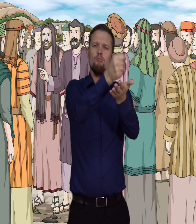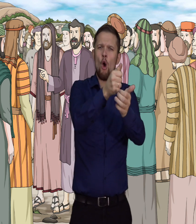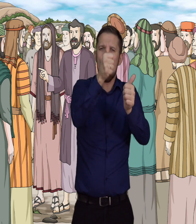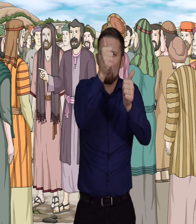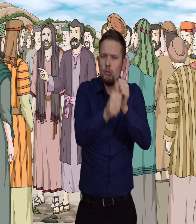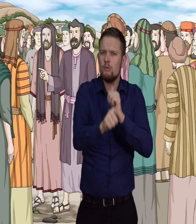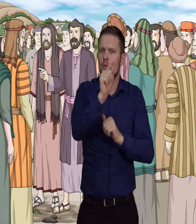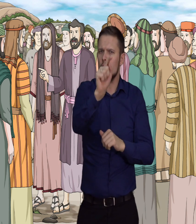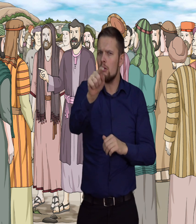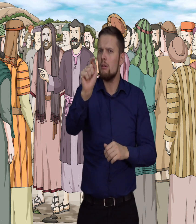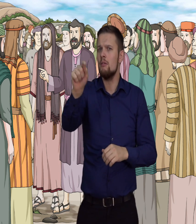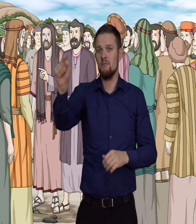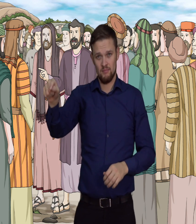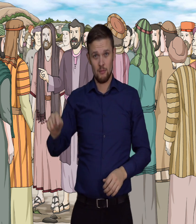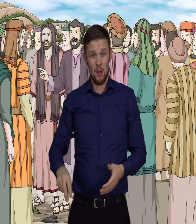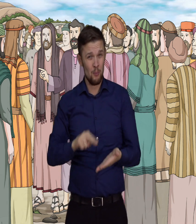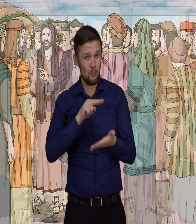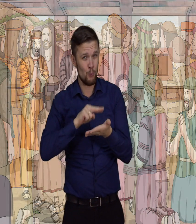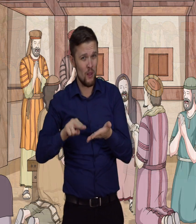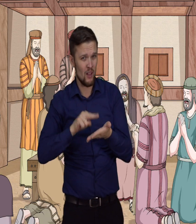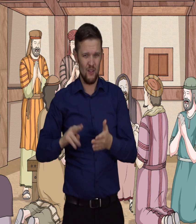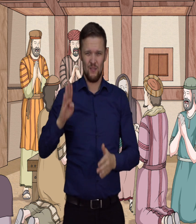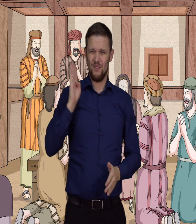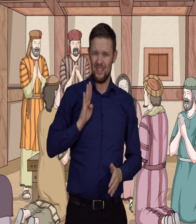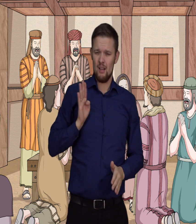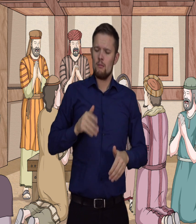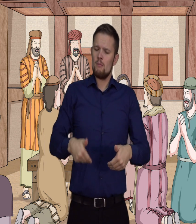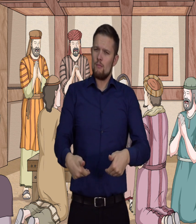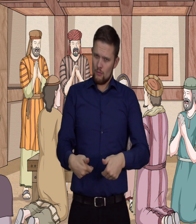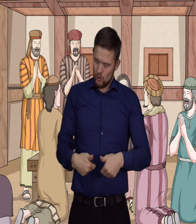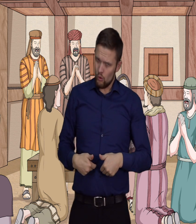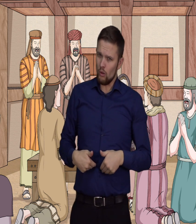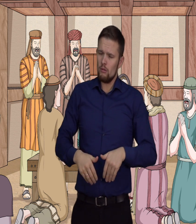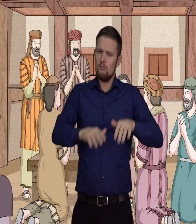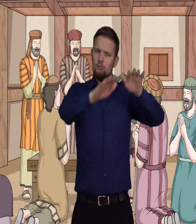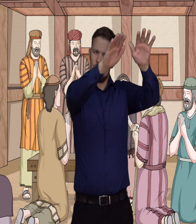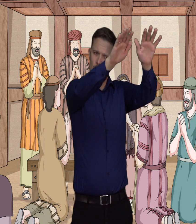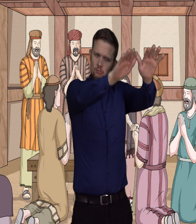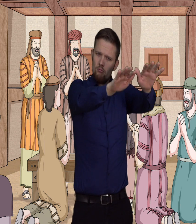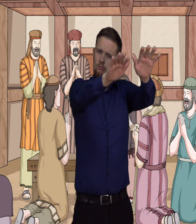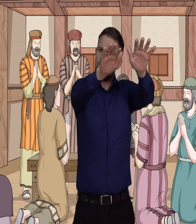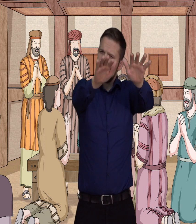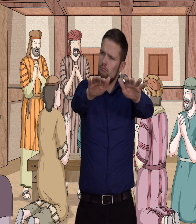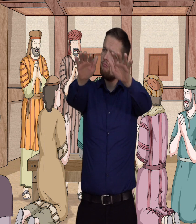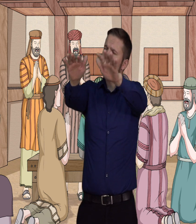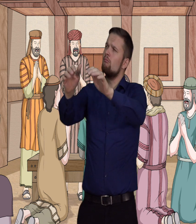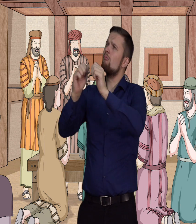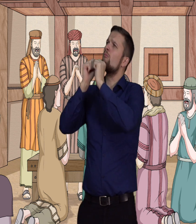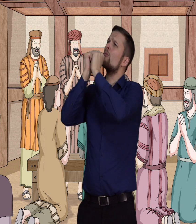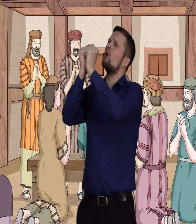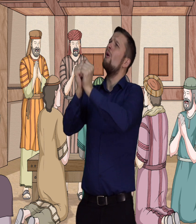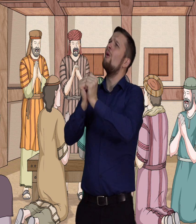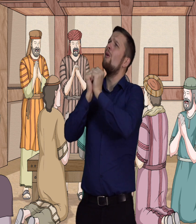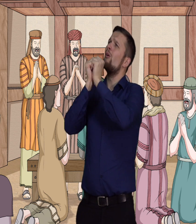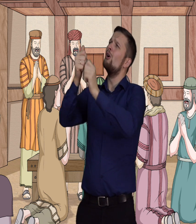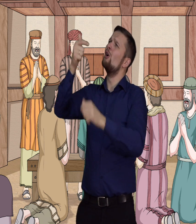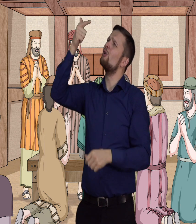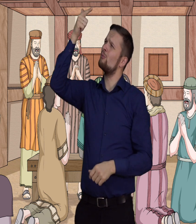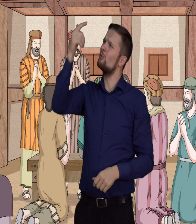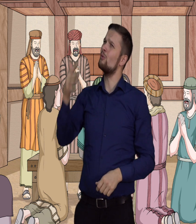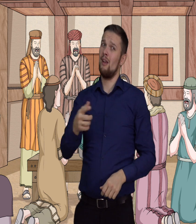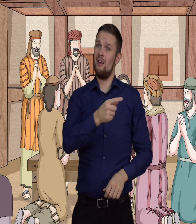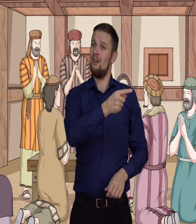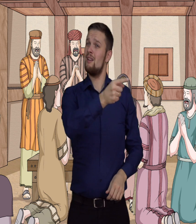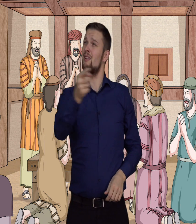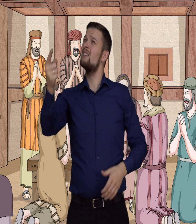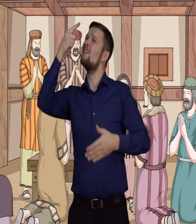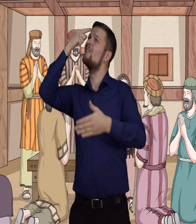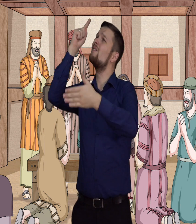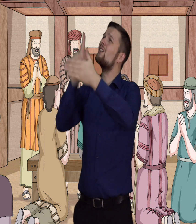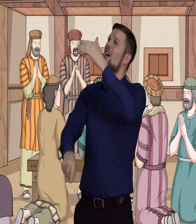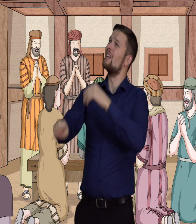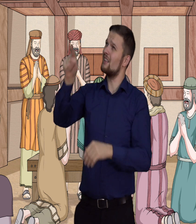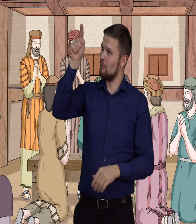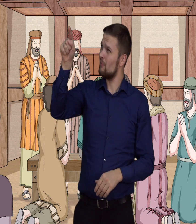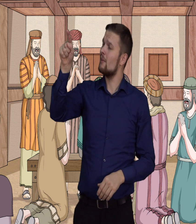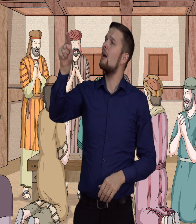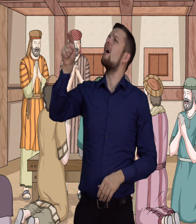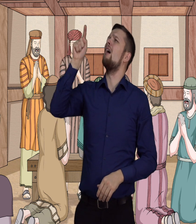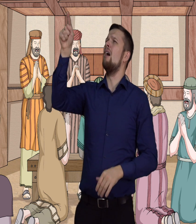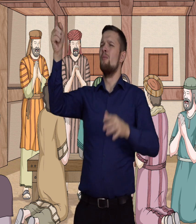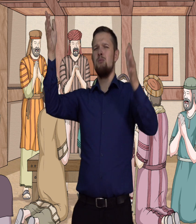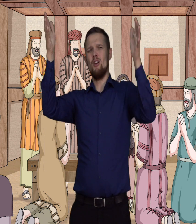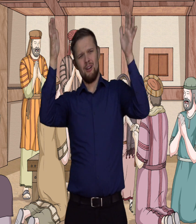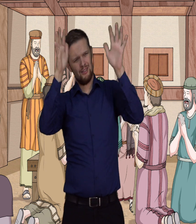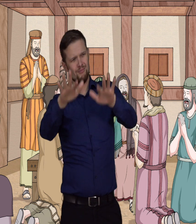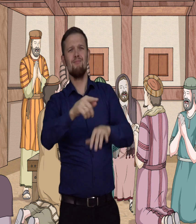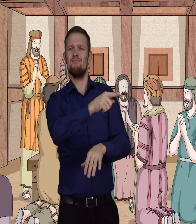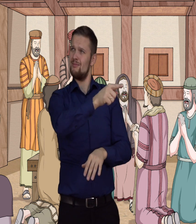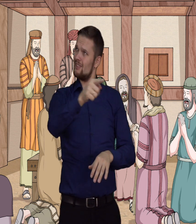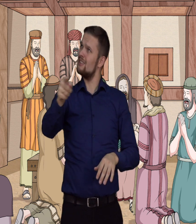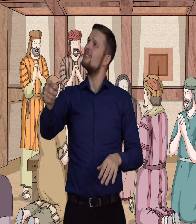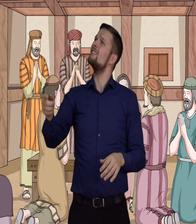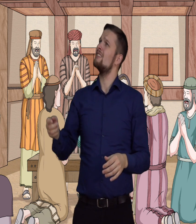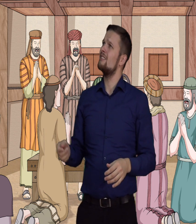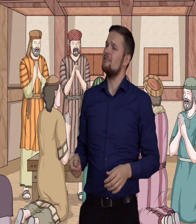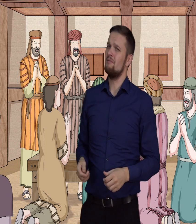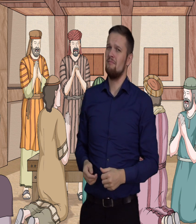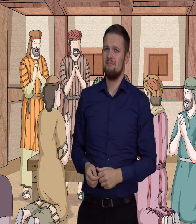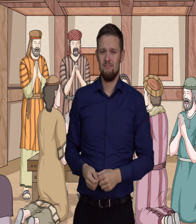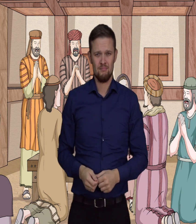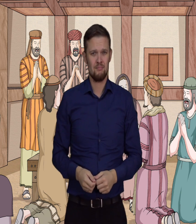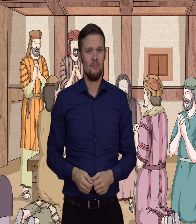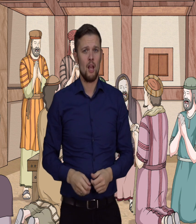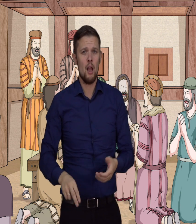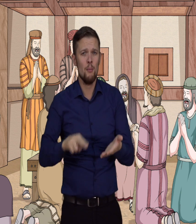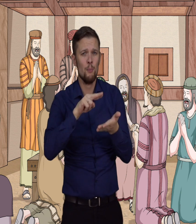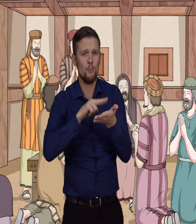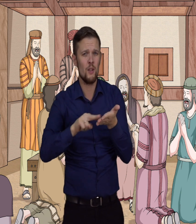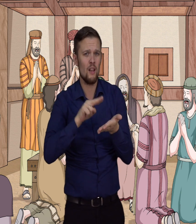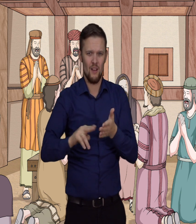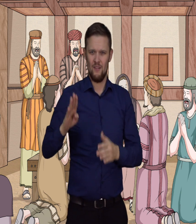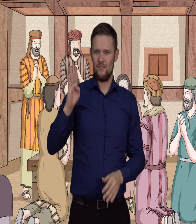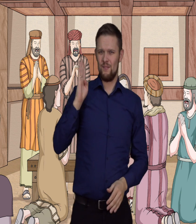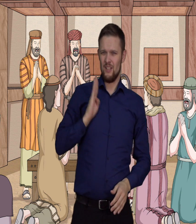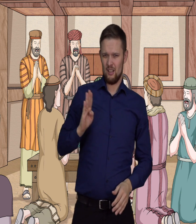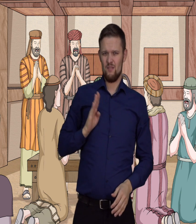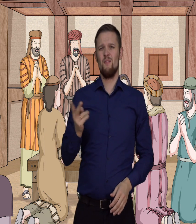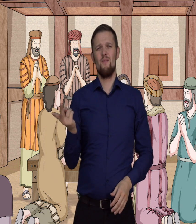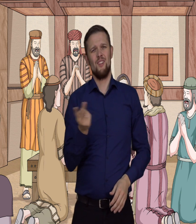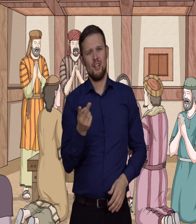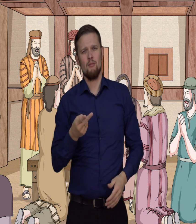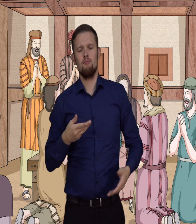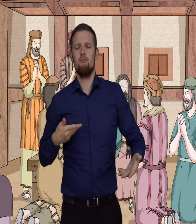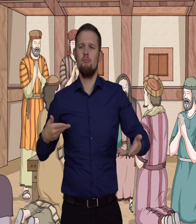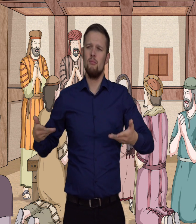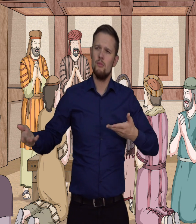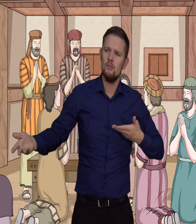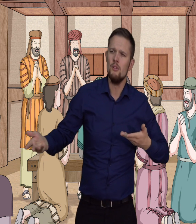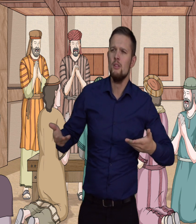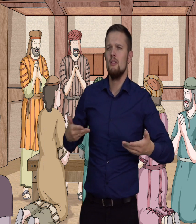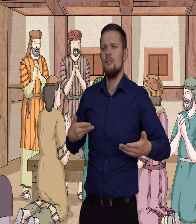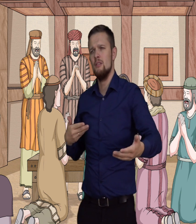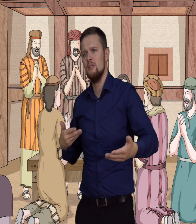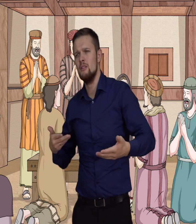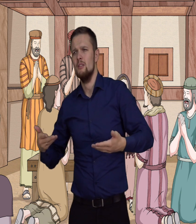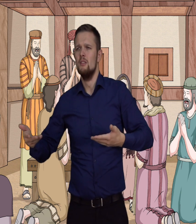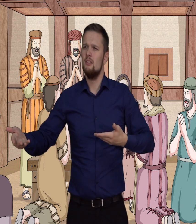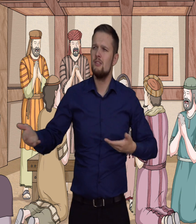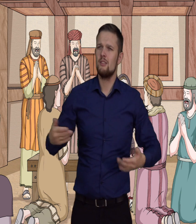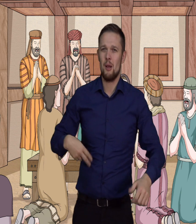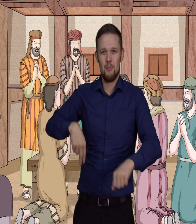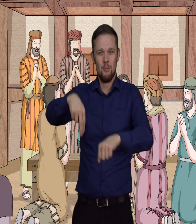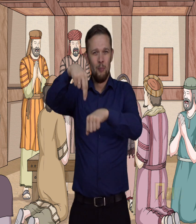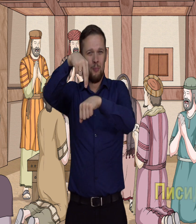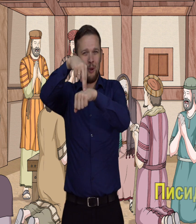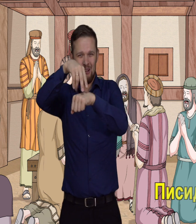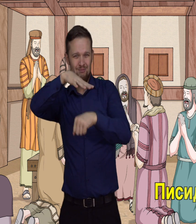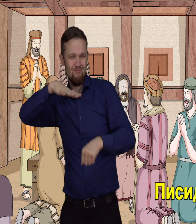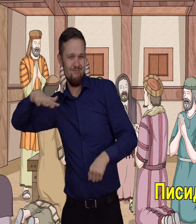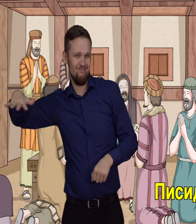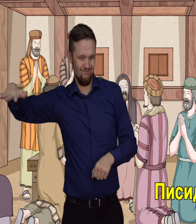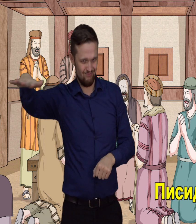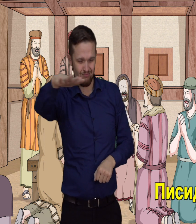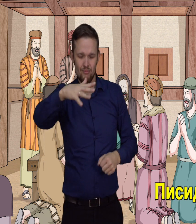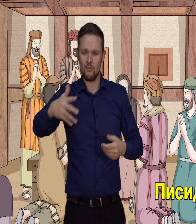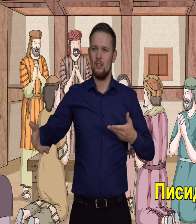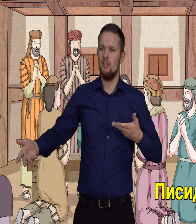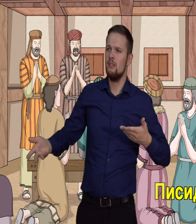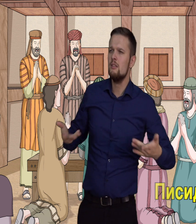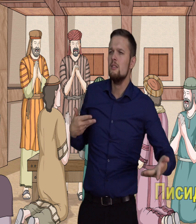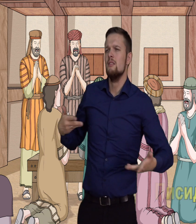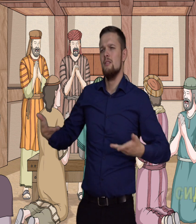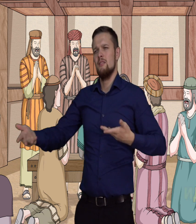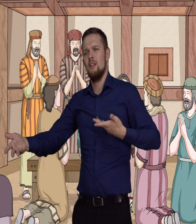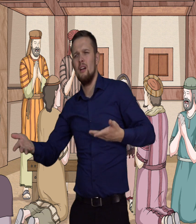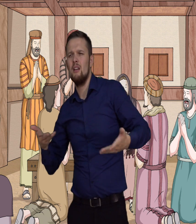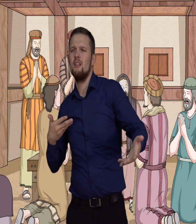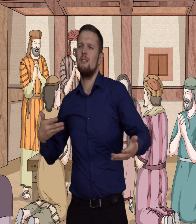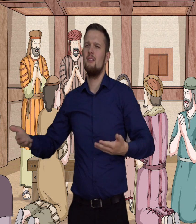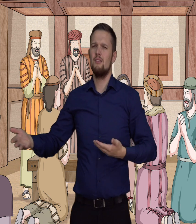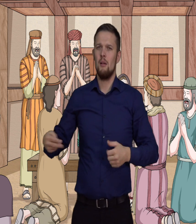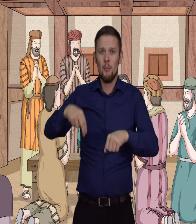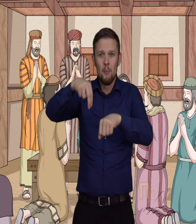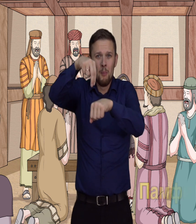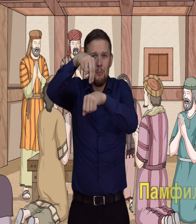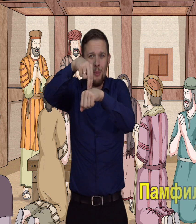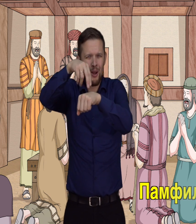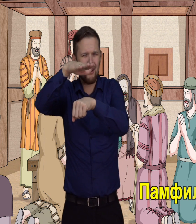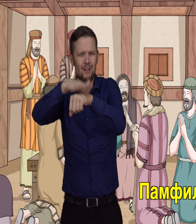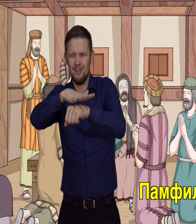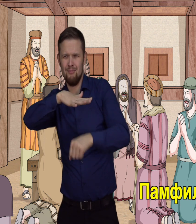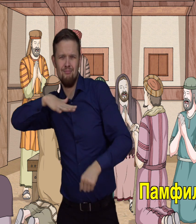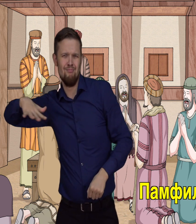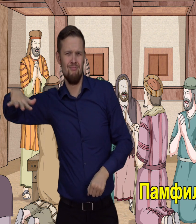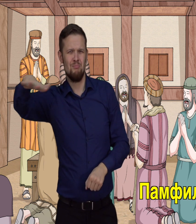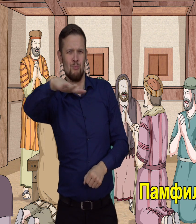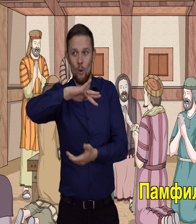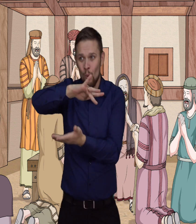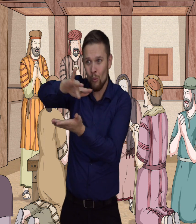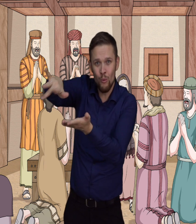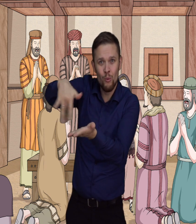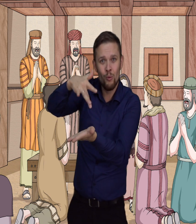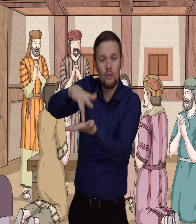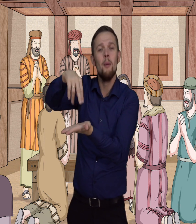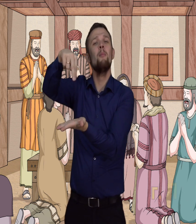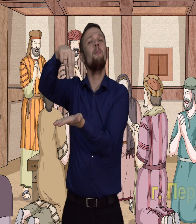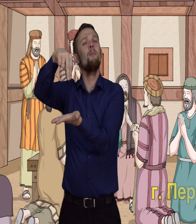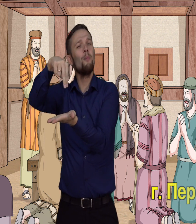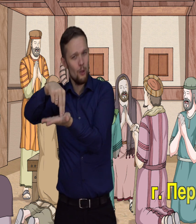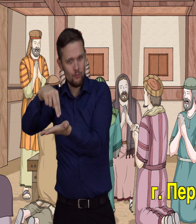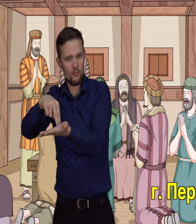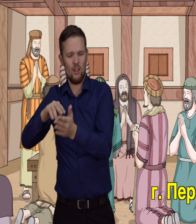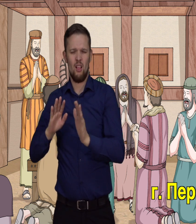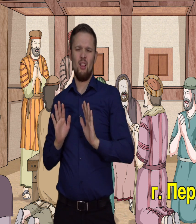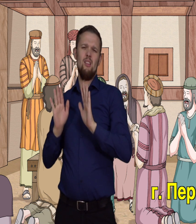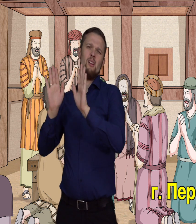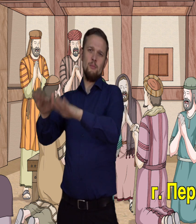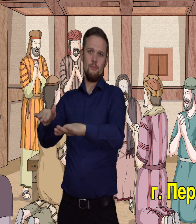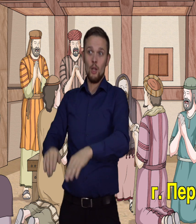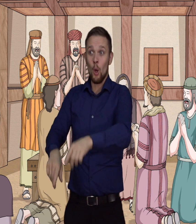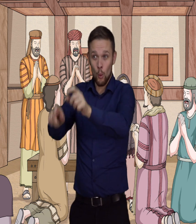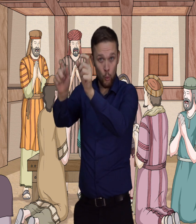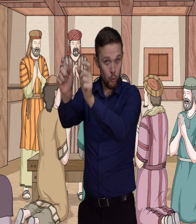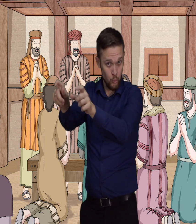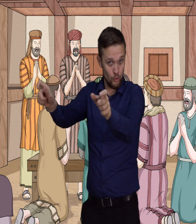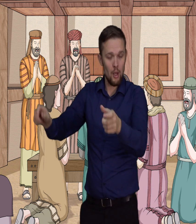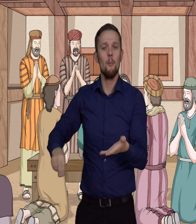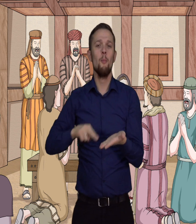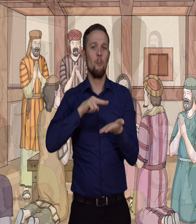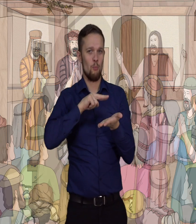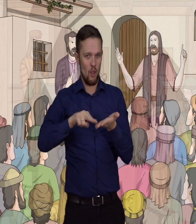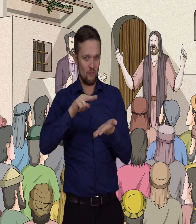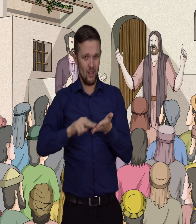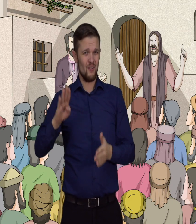Paul and Barnabas appointed elders for them in each church, praying and fasting as they entrusted them to the Lord, in whom they had believed. After passing through Pisidia, they came to Pamphylia.